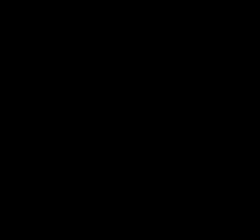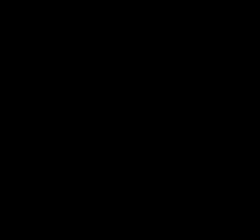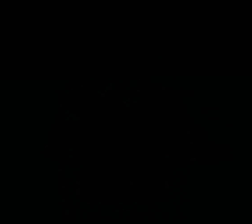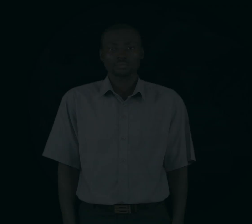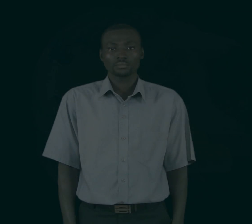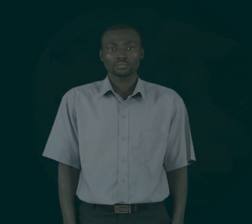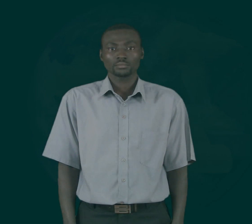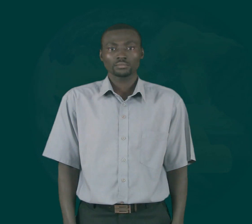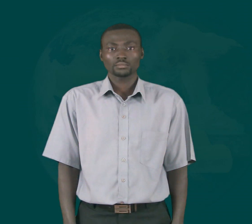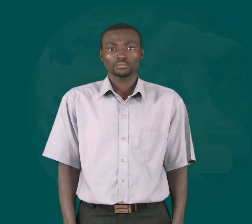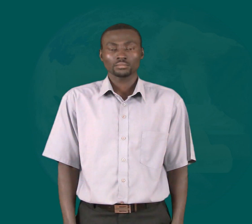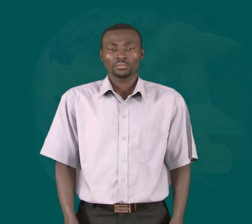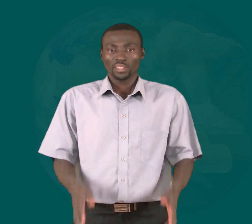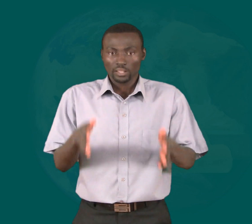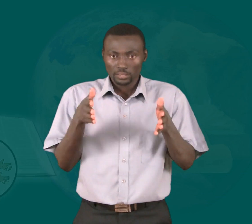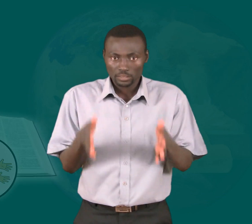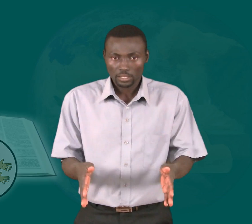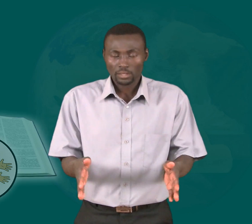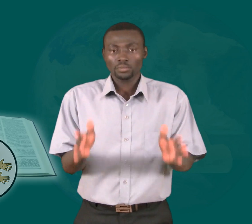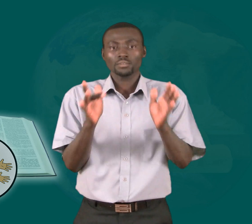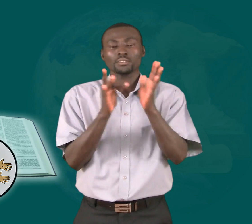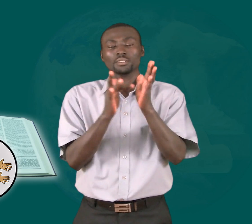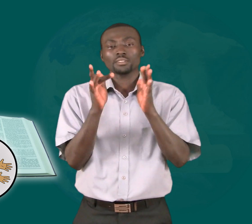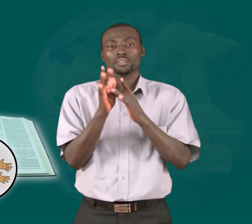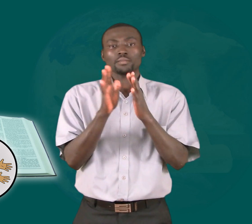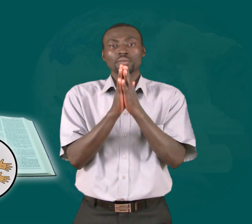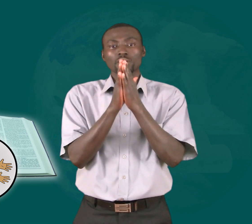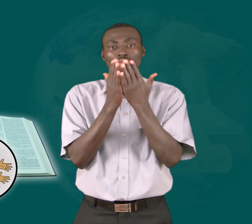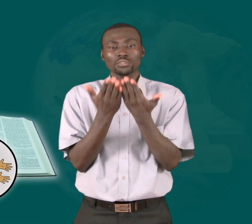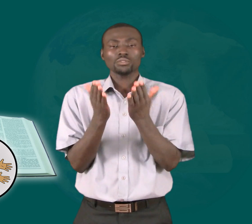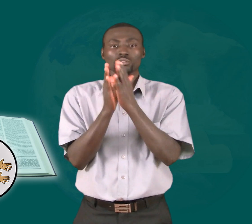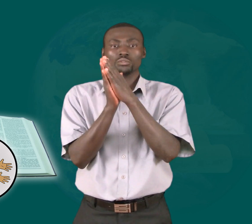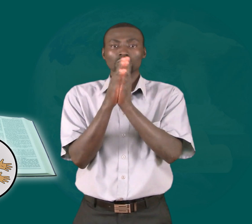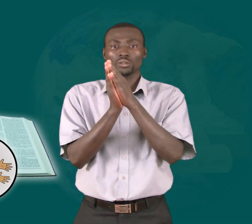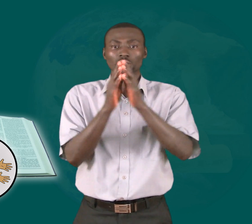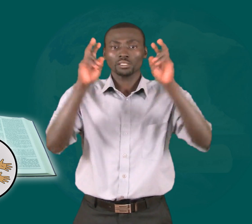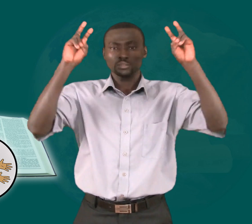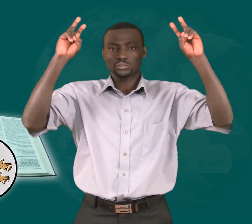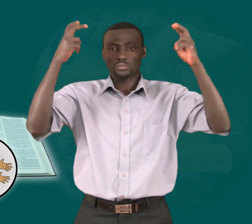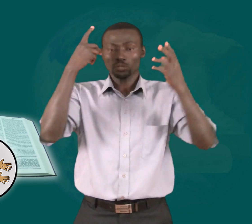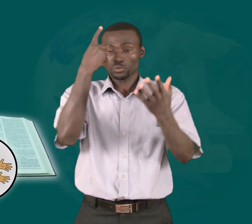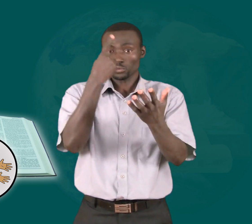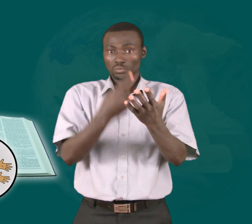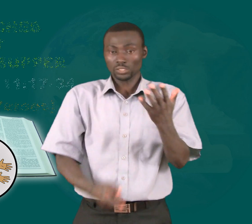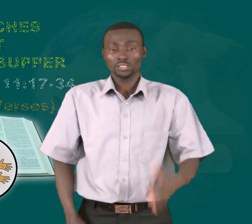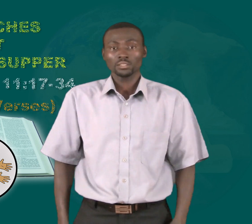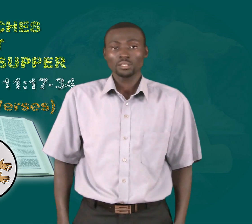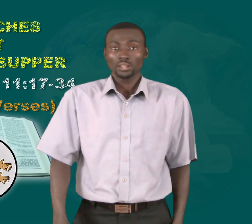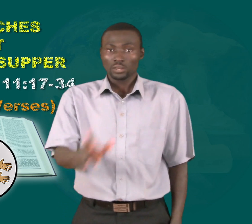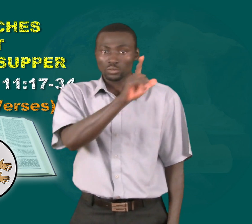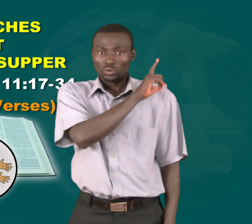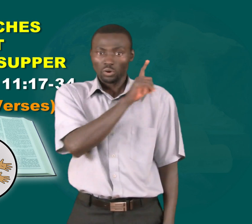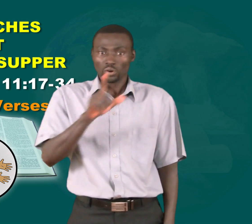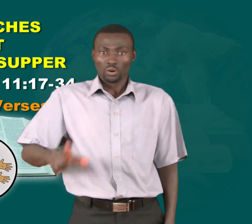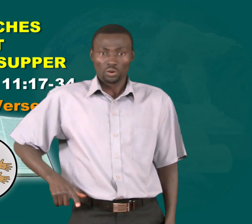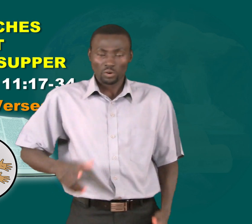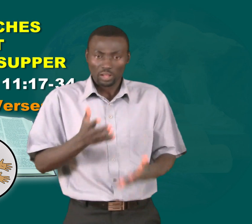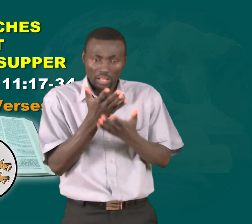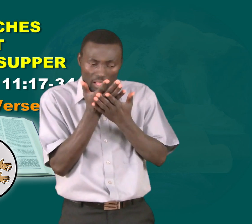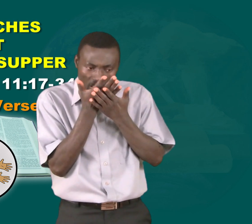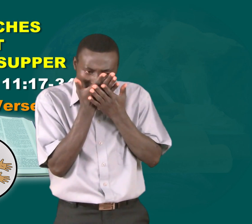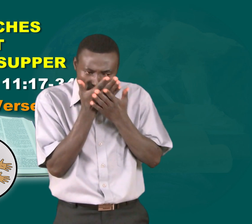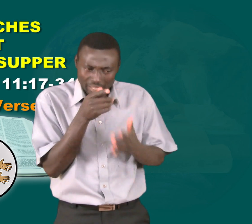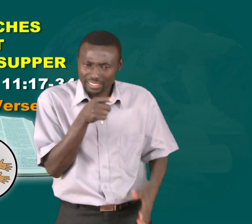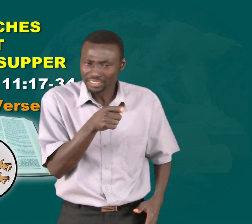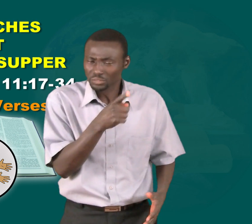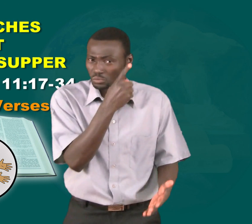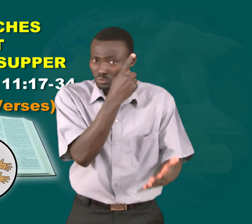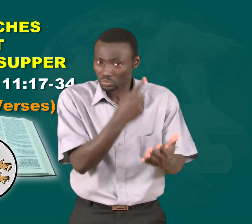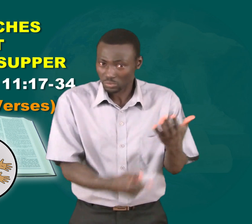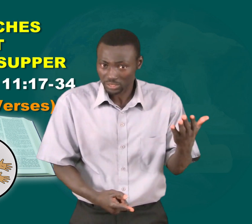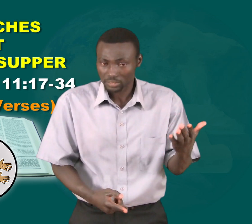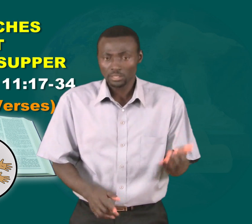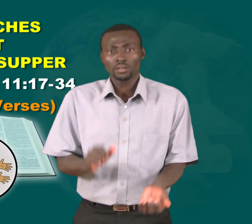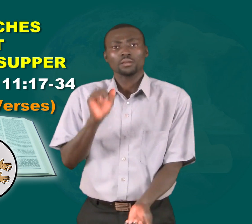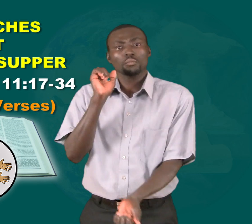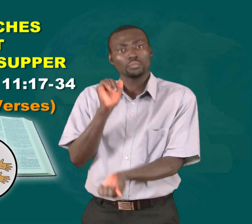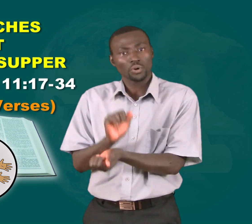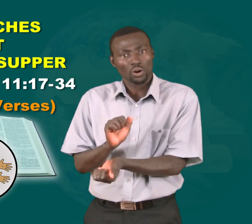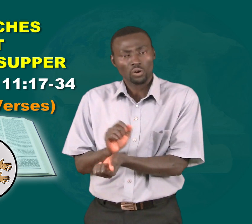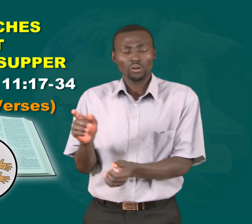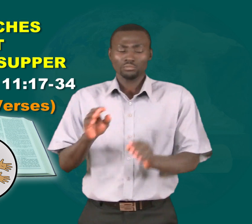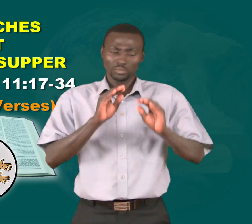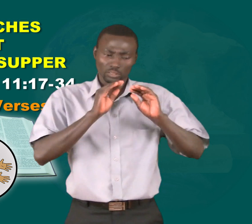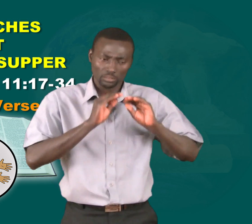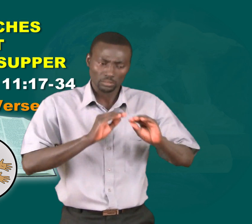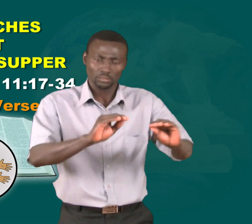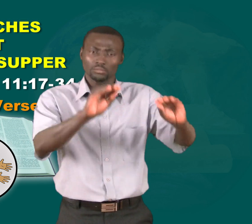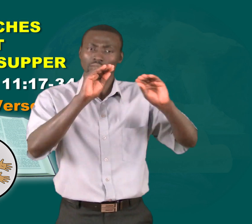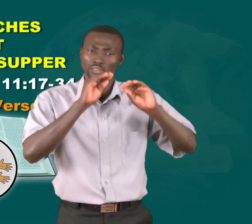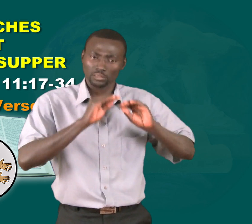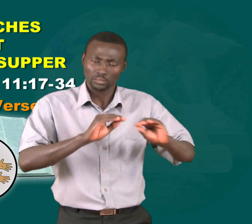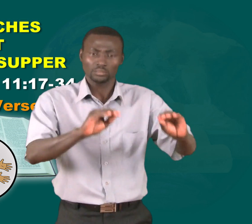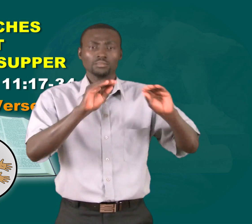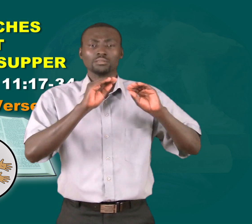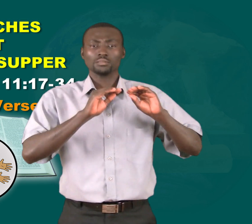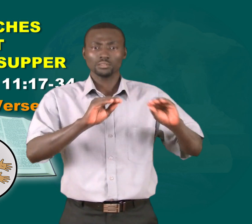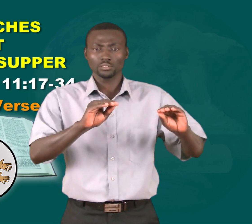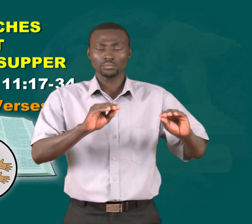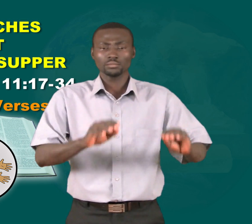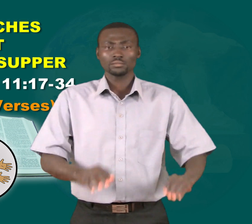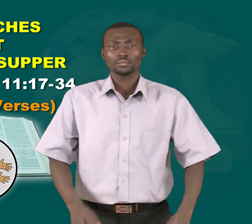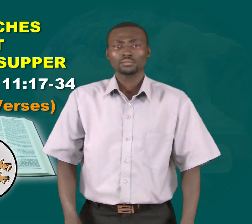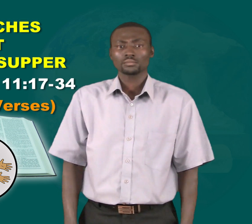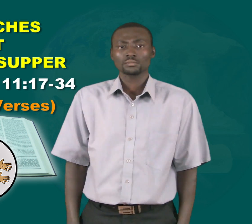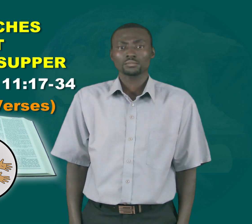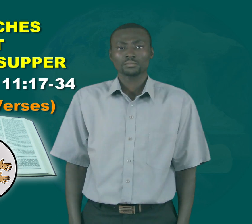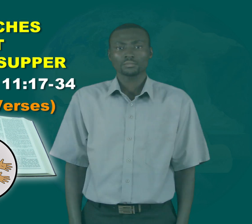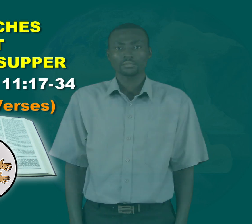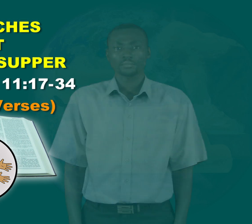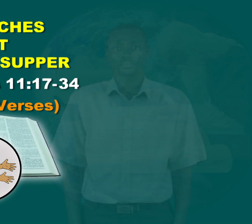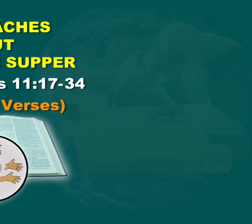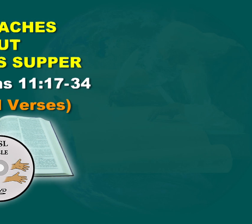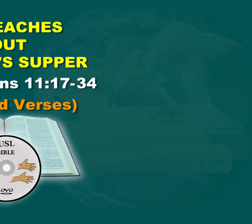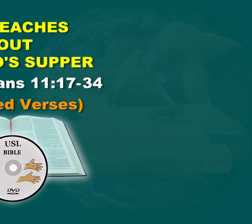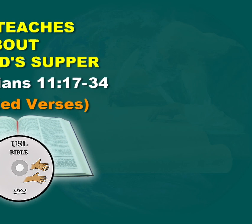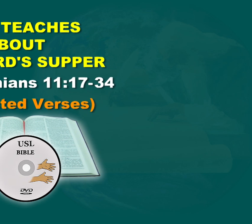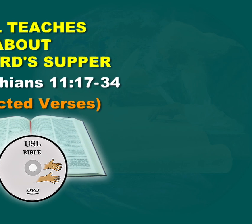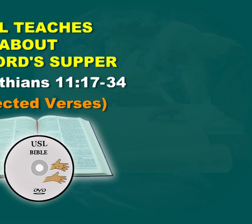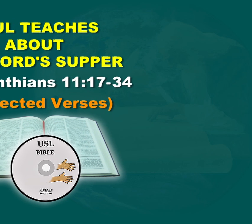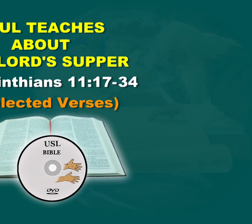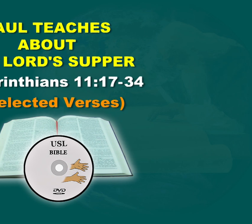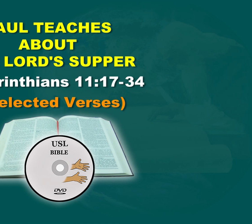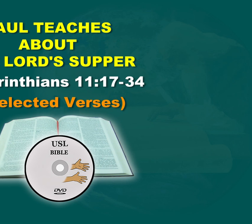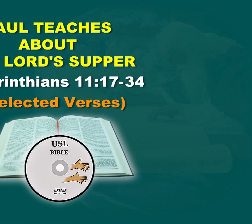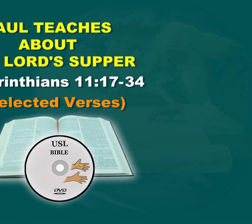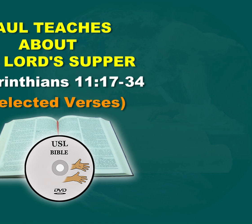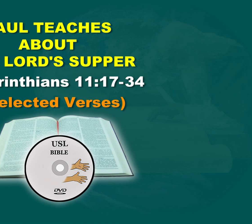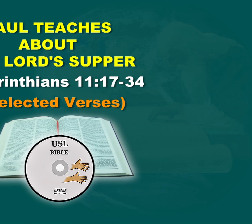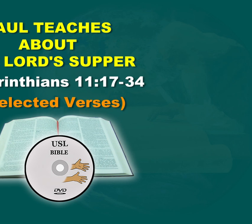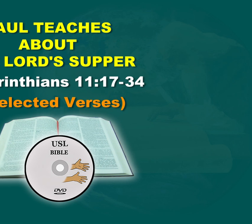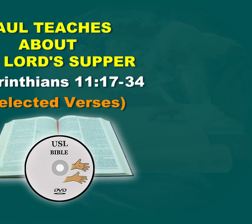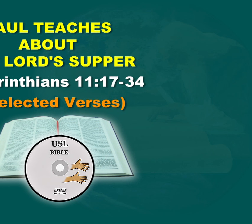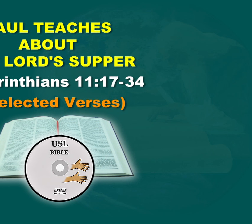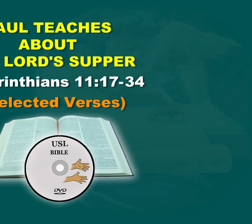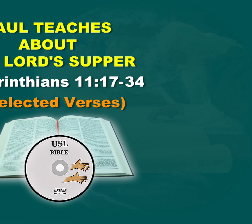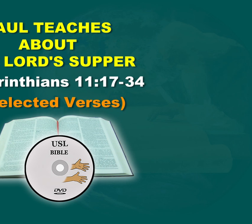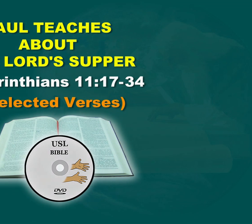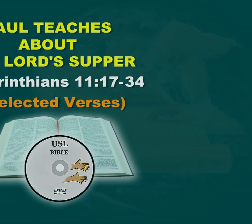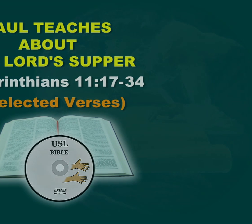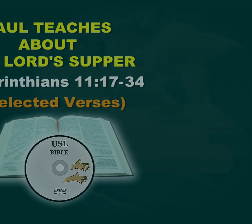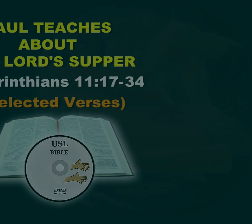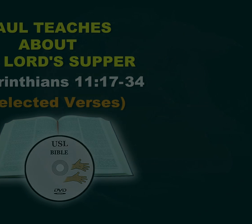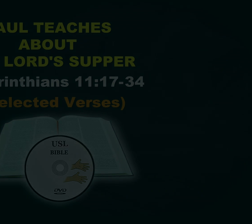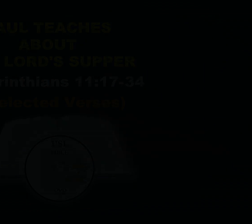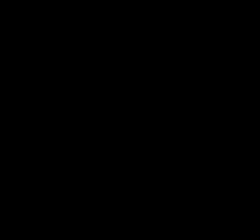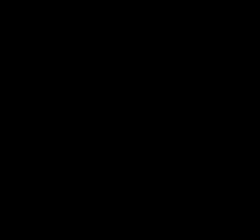Paul teaches about the Lord's supper